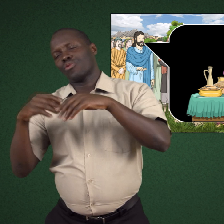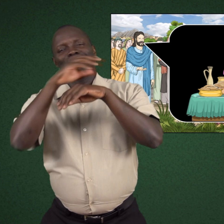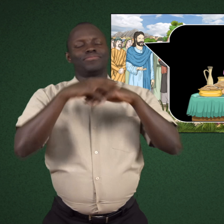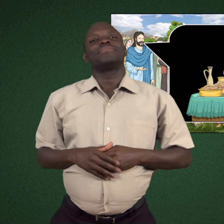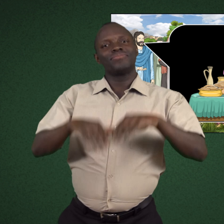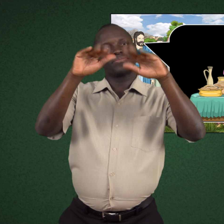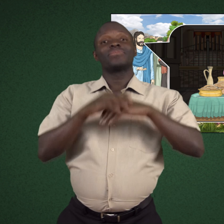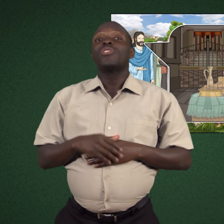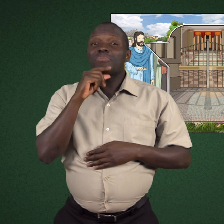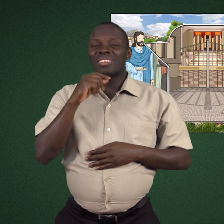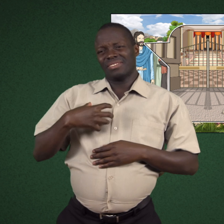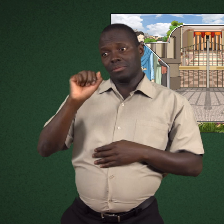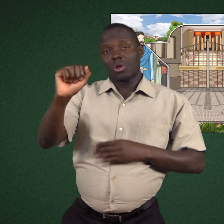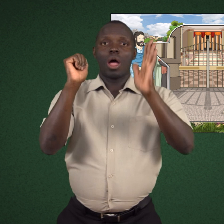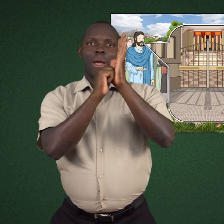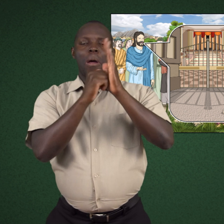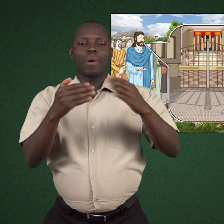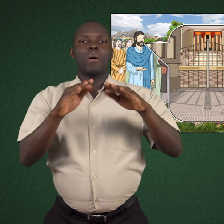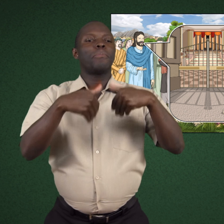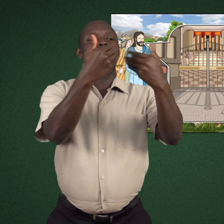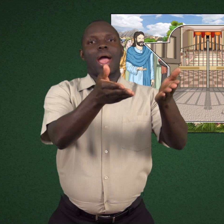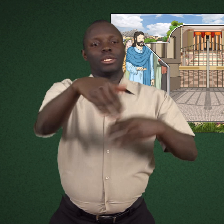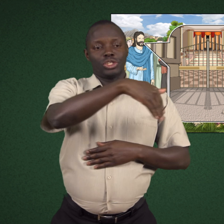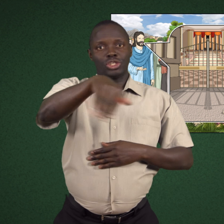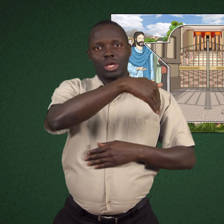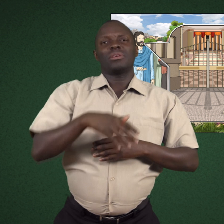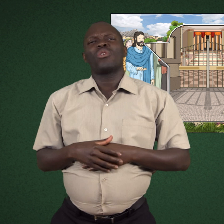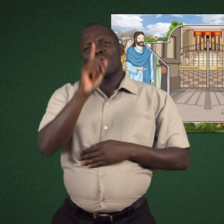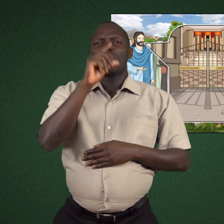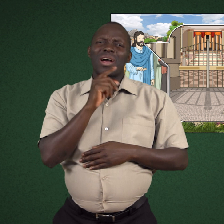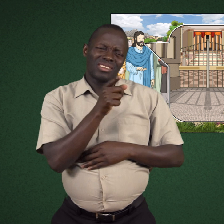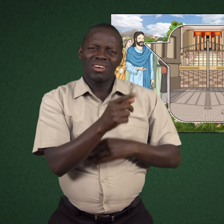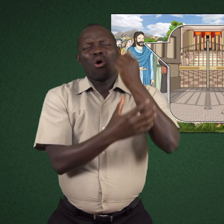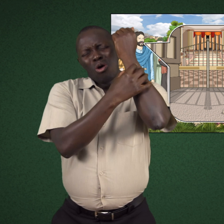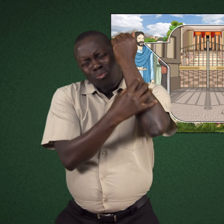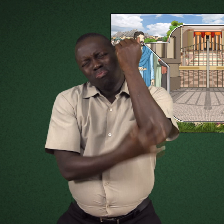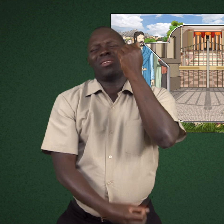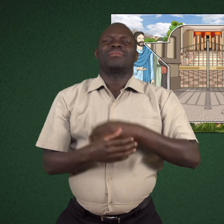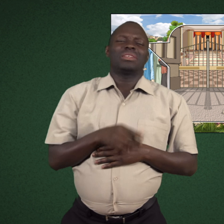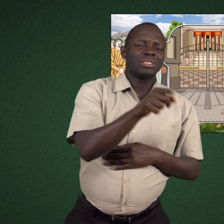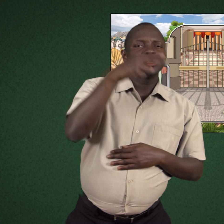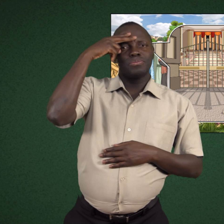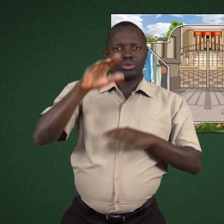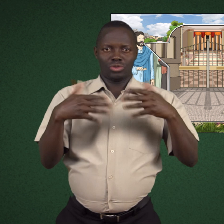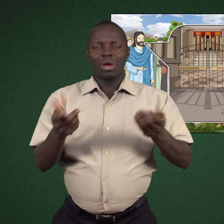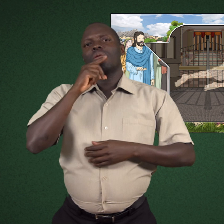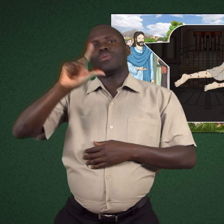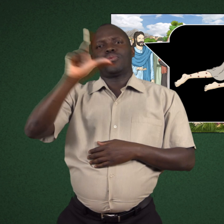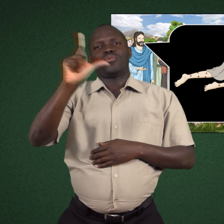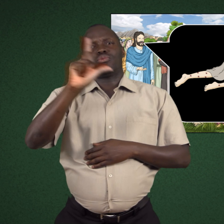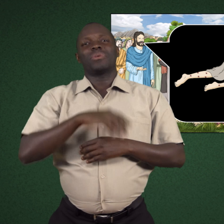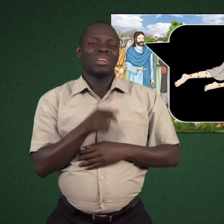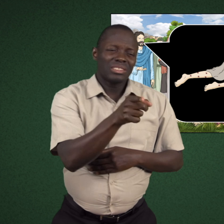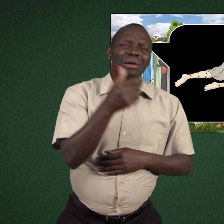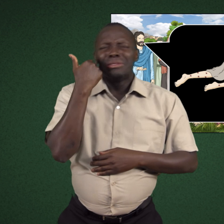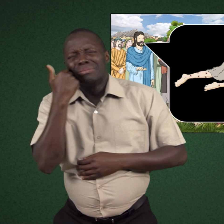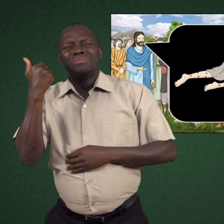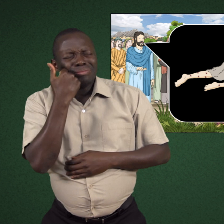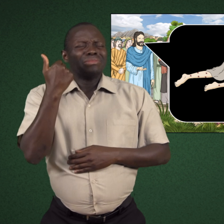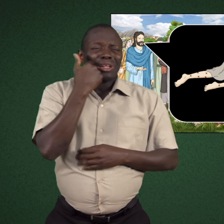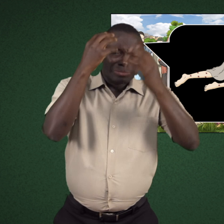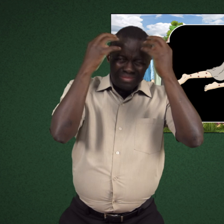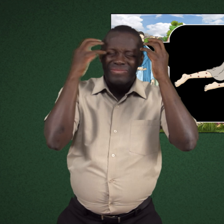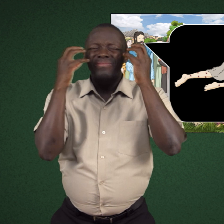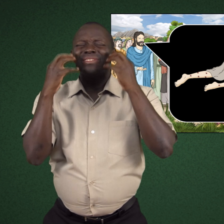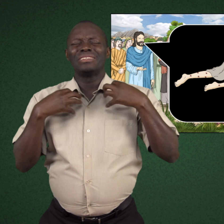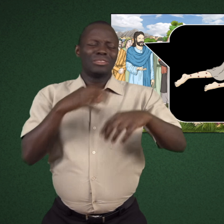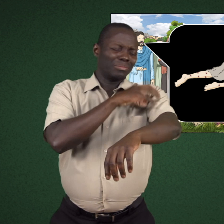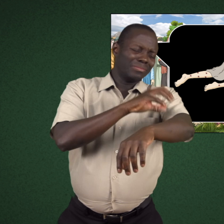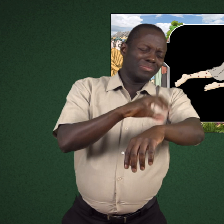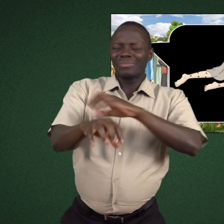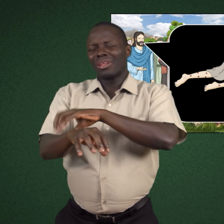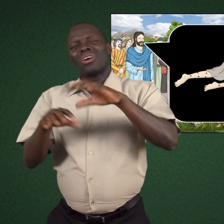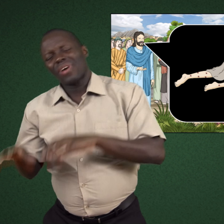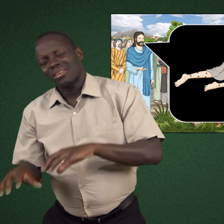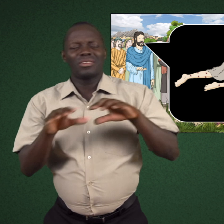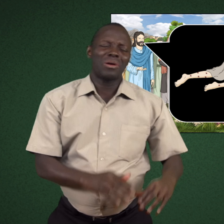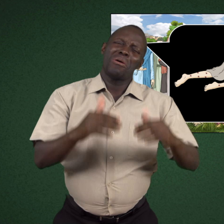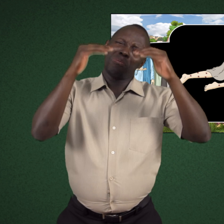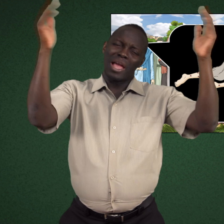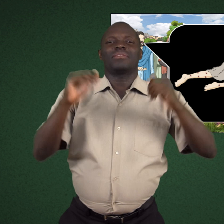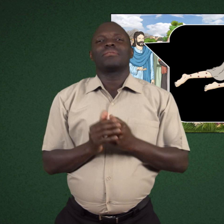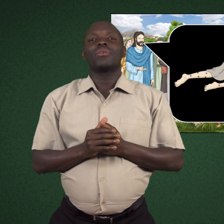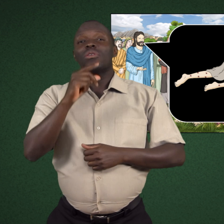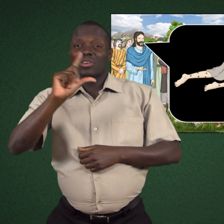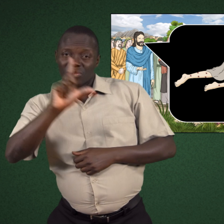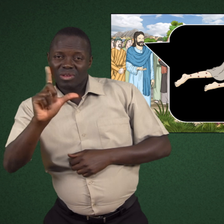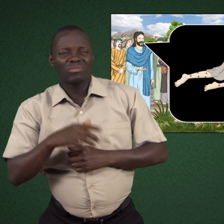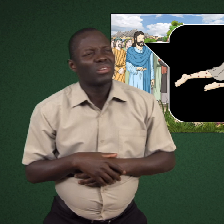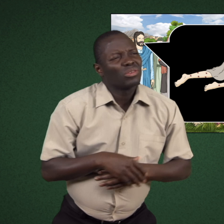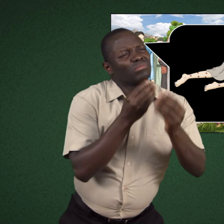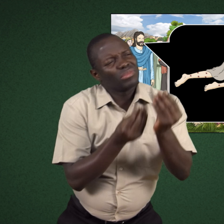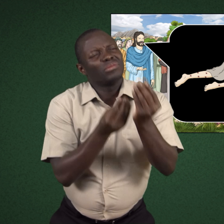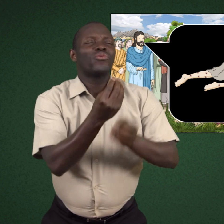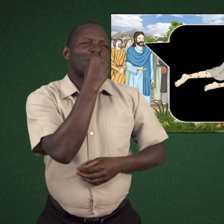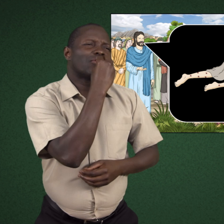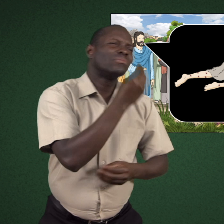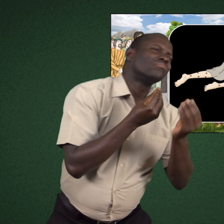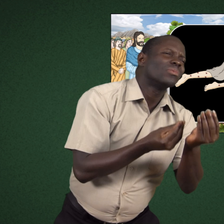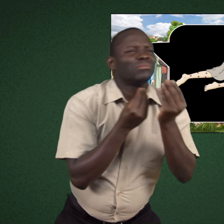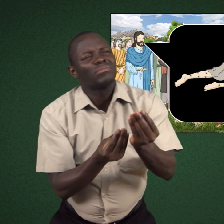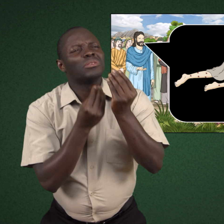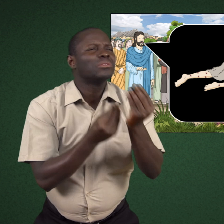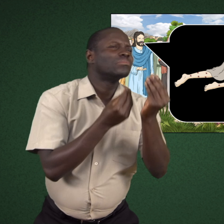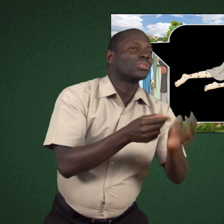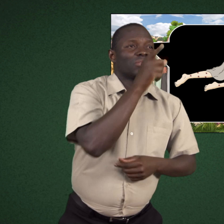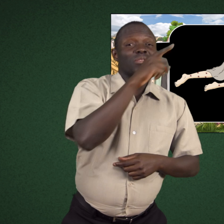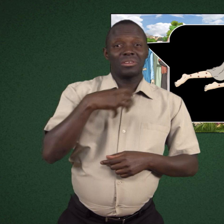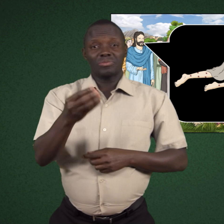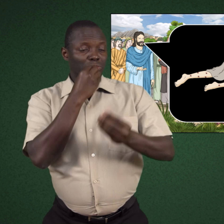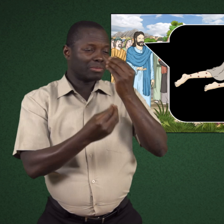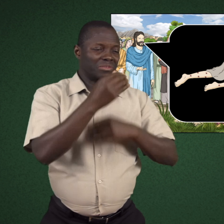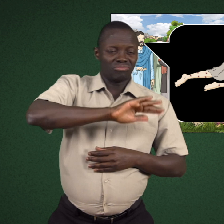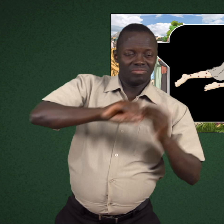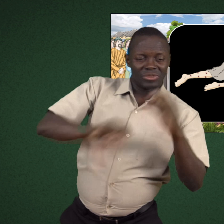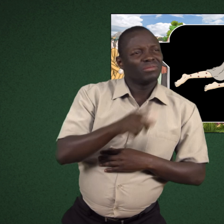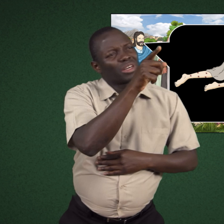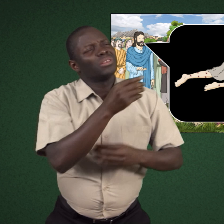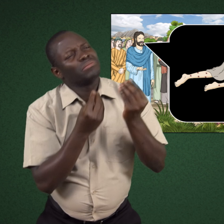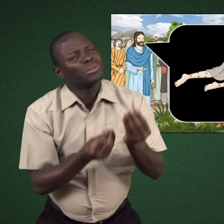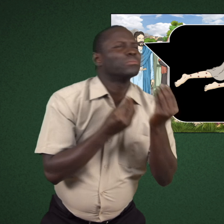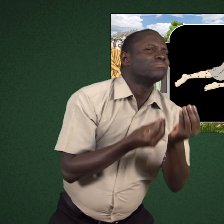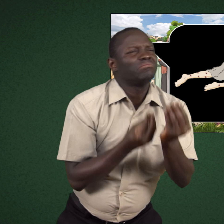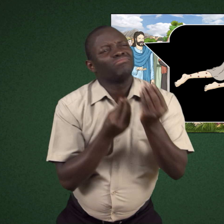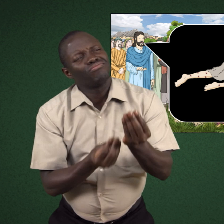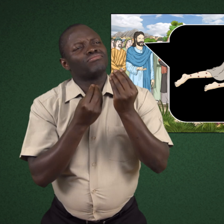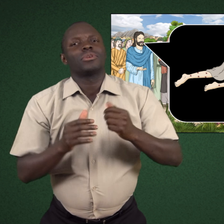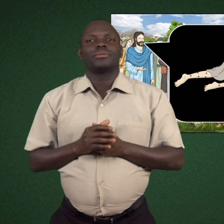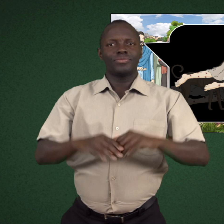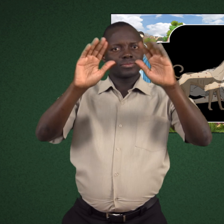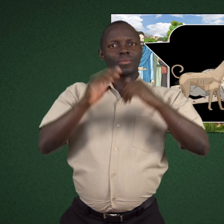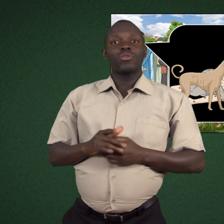And a beggar named Lazarus lay at his gate, covered with sores and longing to be fed with the crumbs that fell from the rich man’s table.